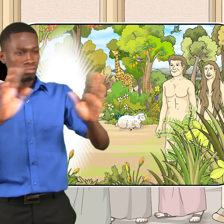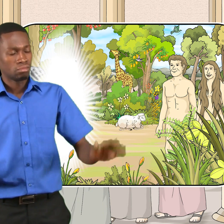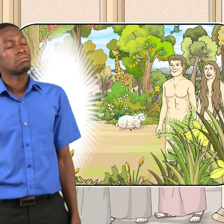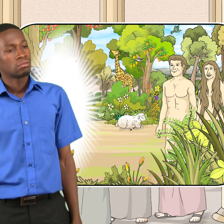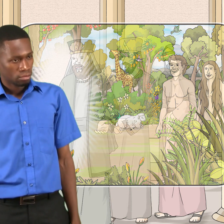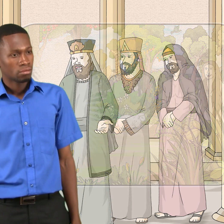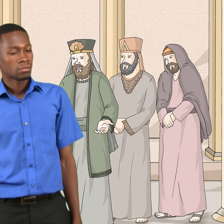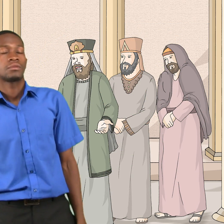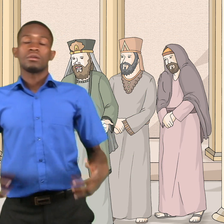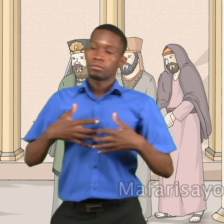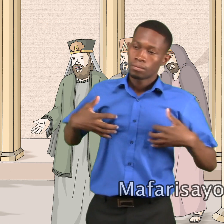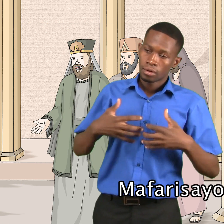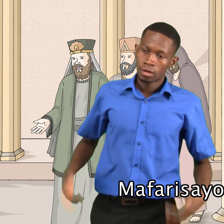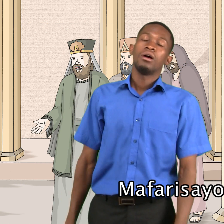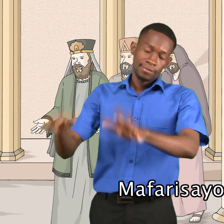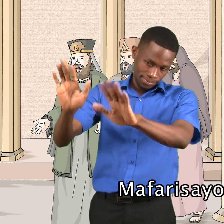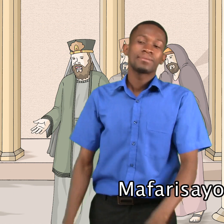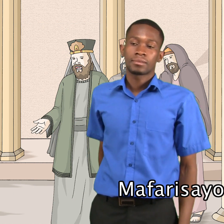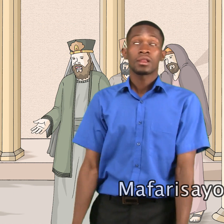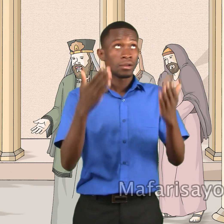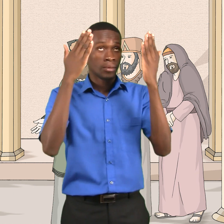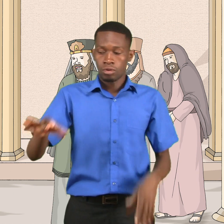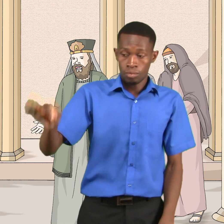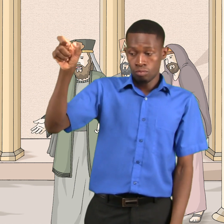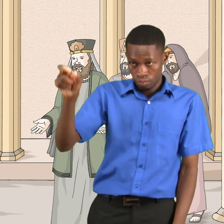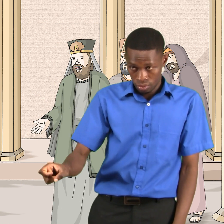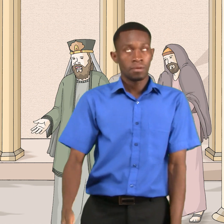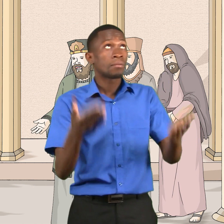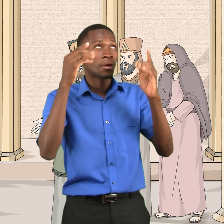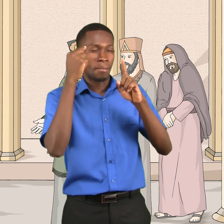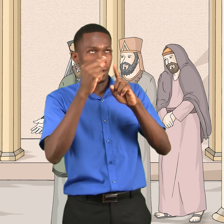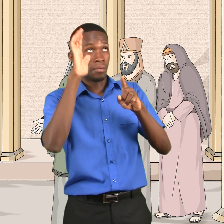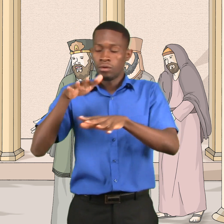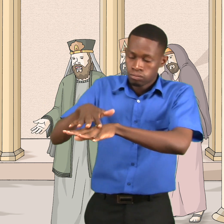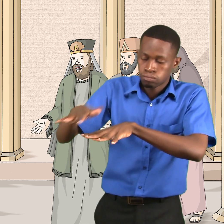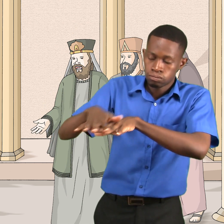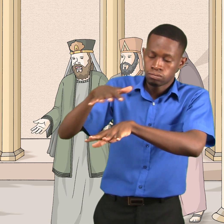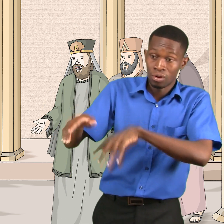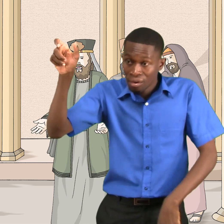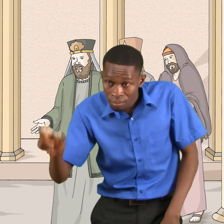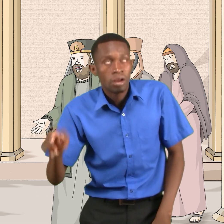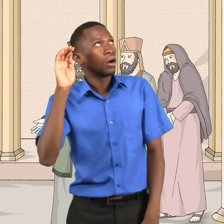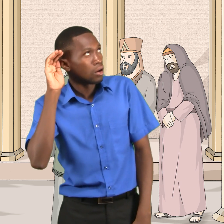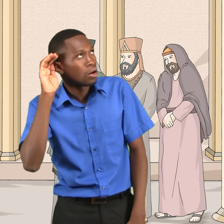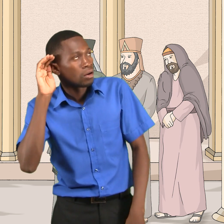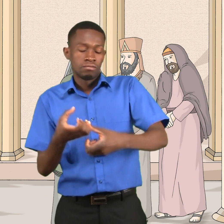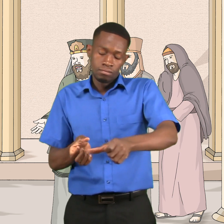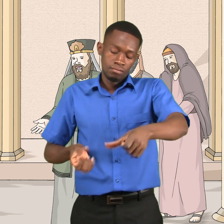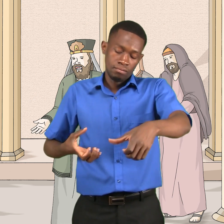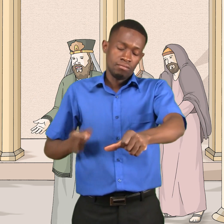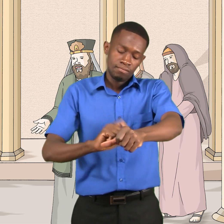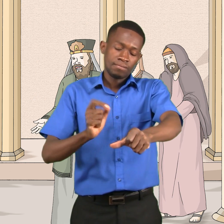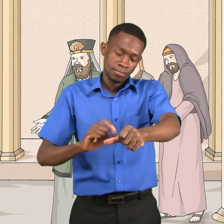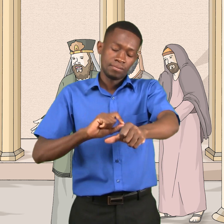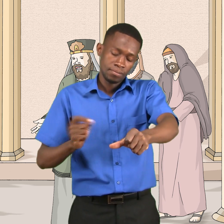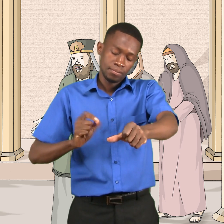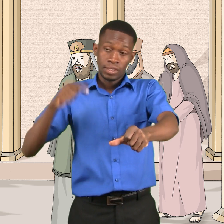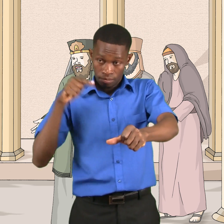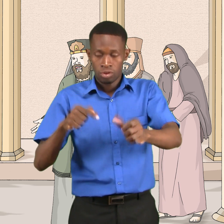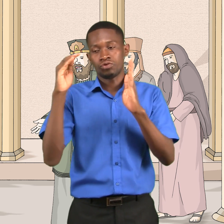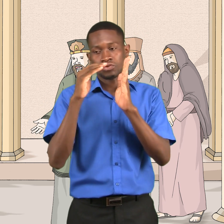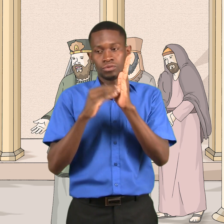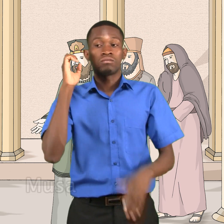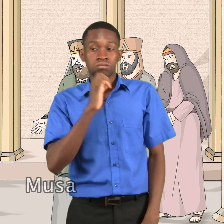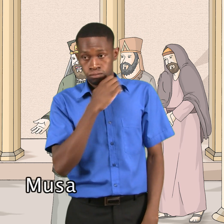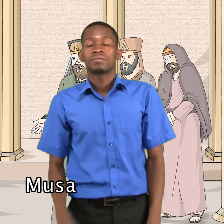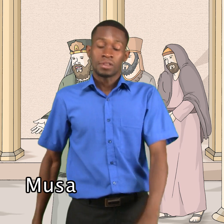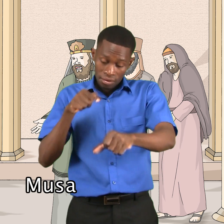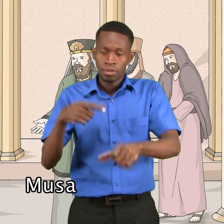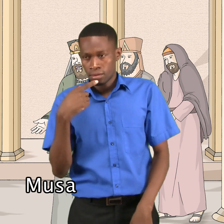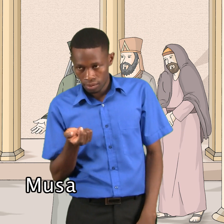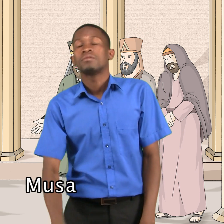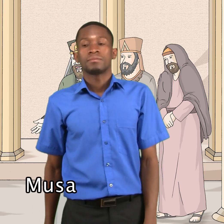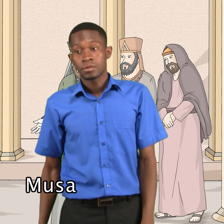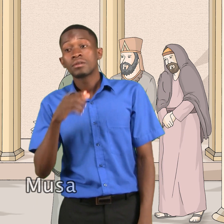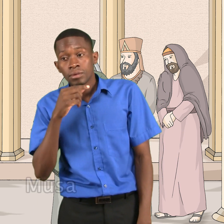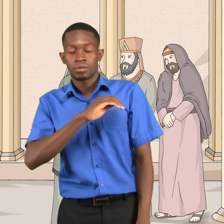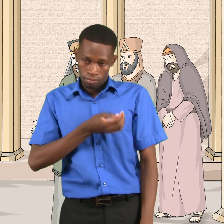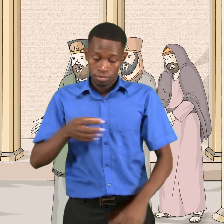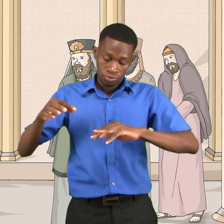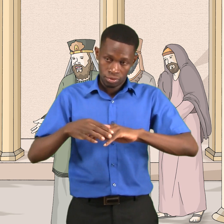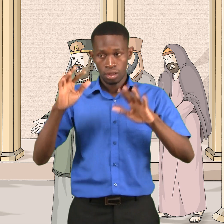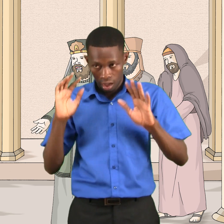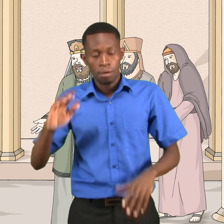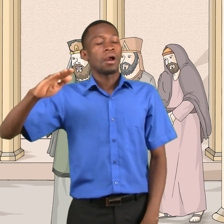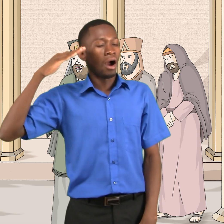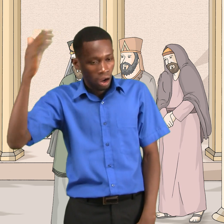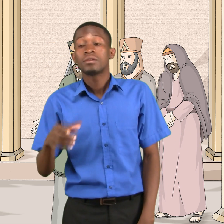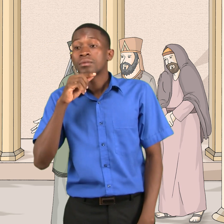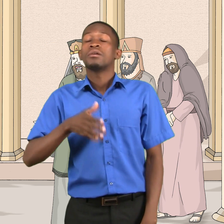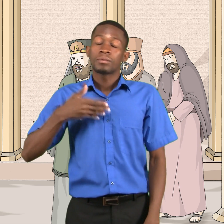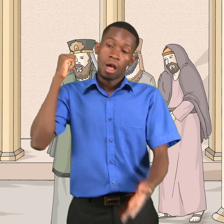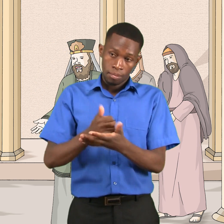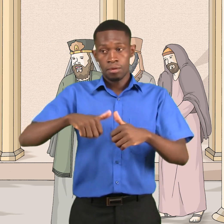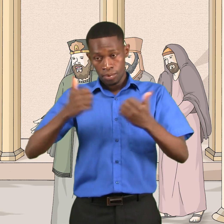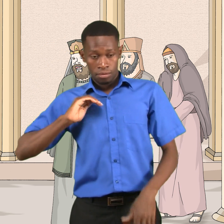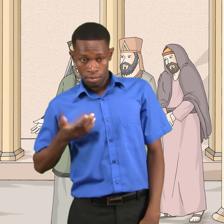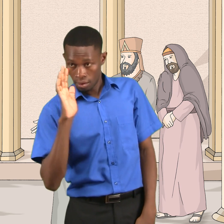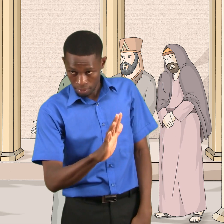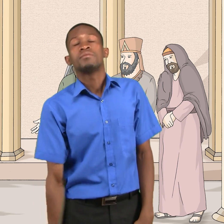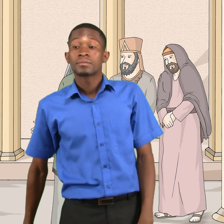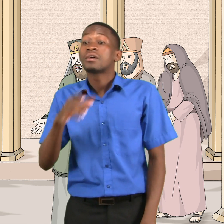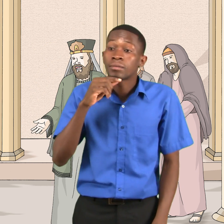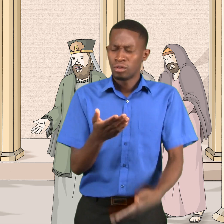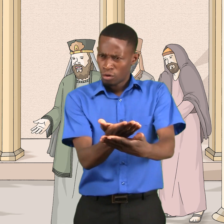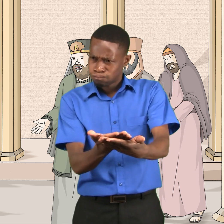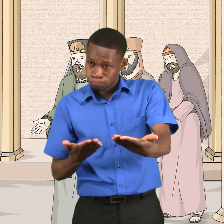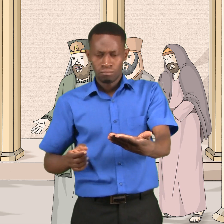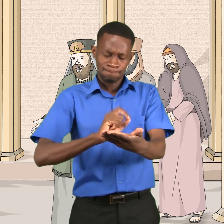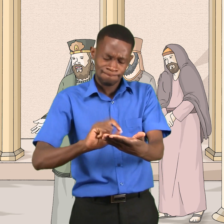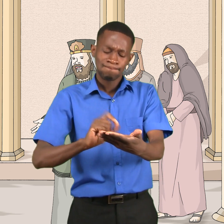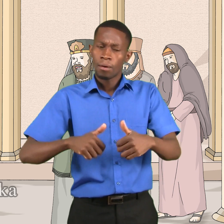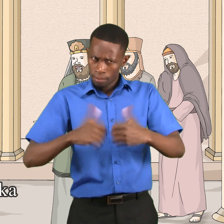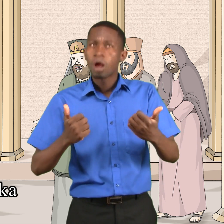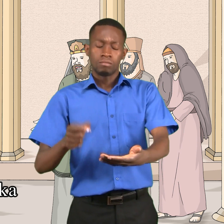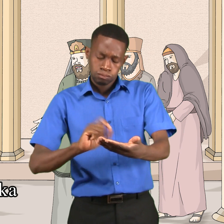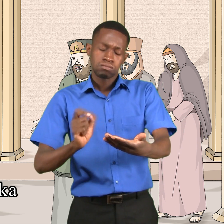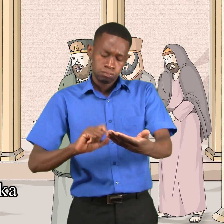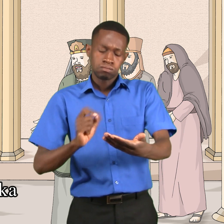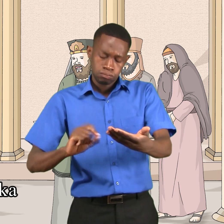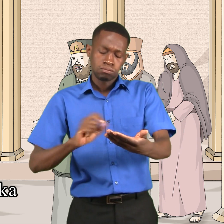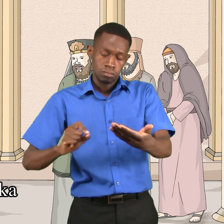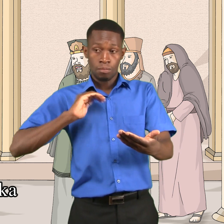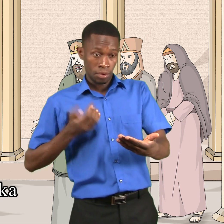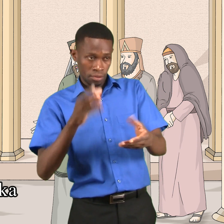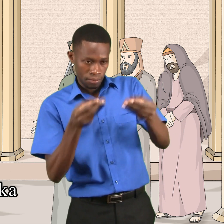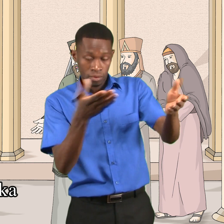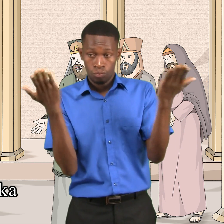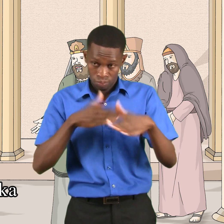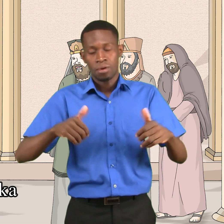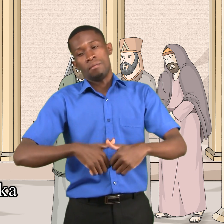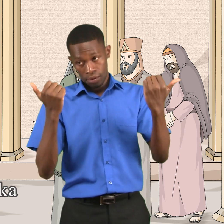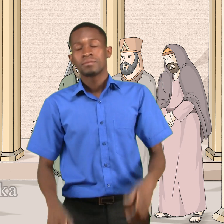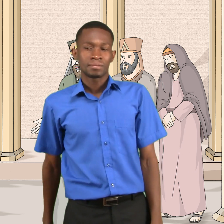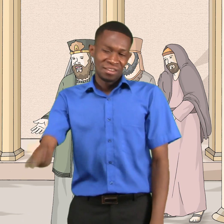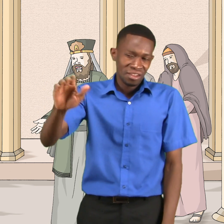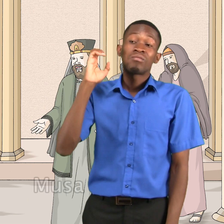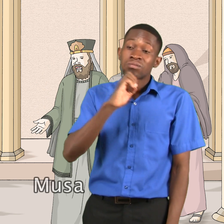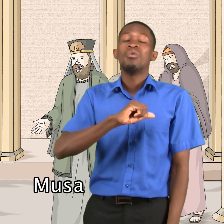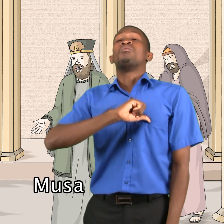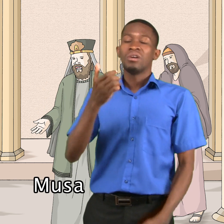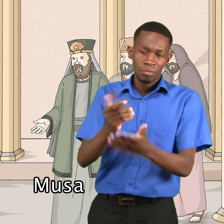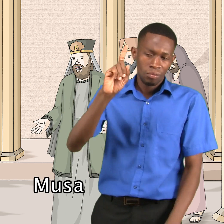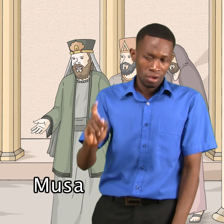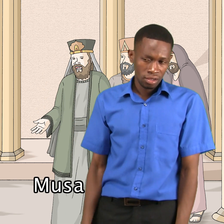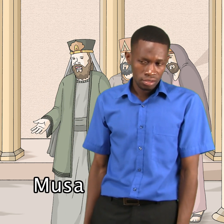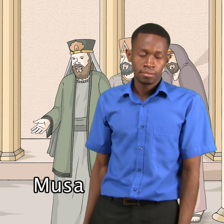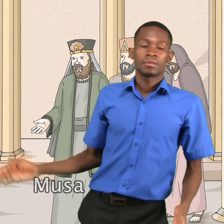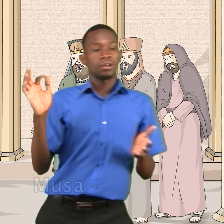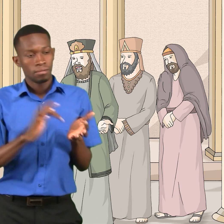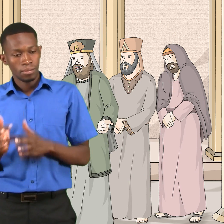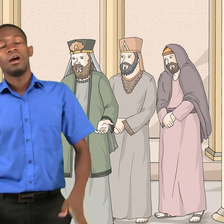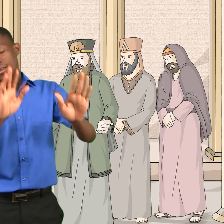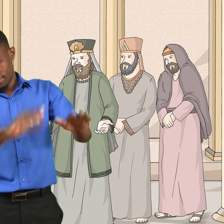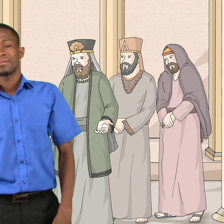“Why then,” they asked, “did Moses order a man to give his wife a certificate of divorce and send her away?”